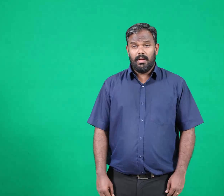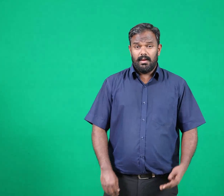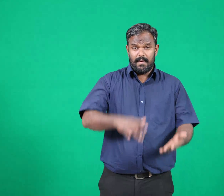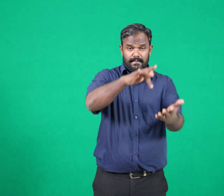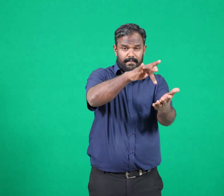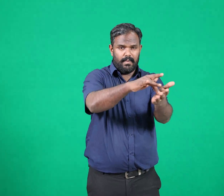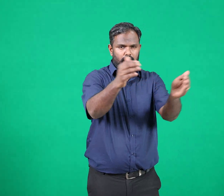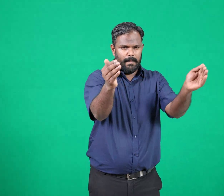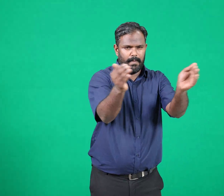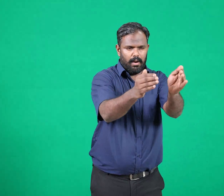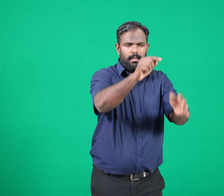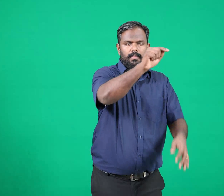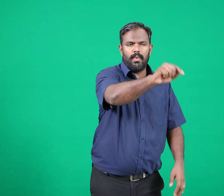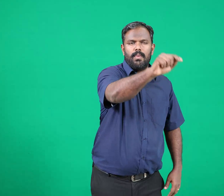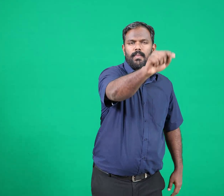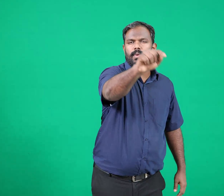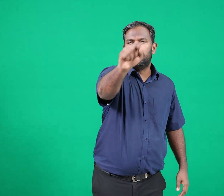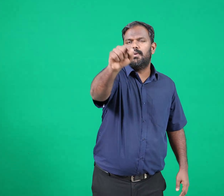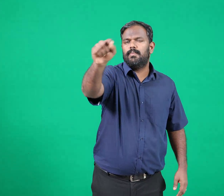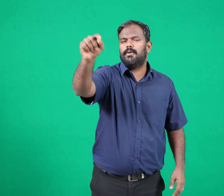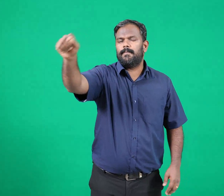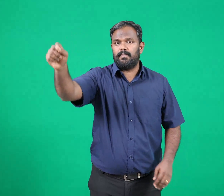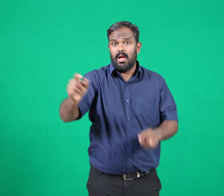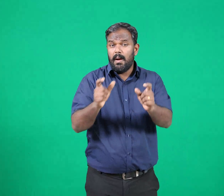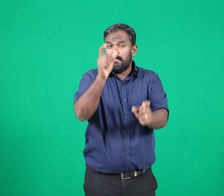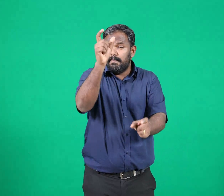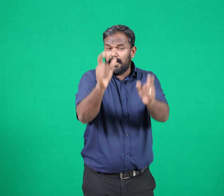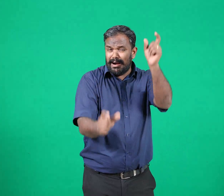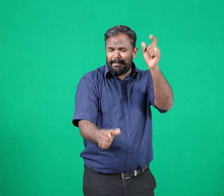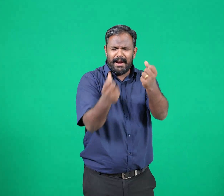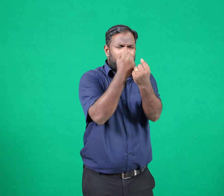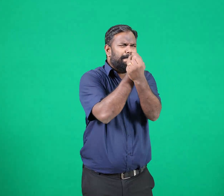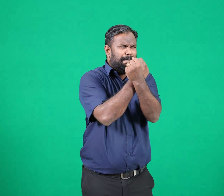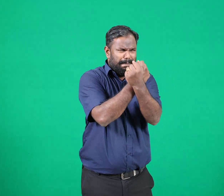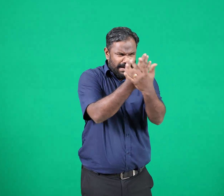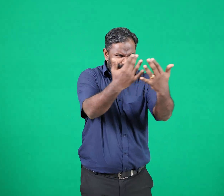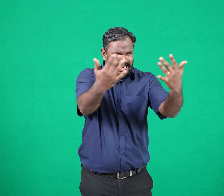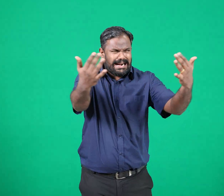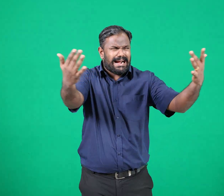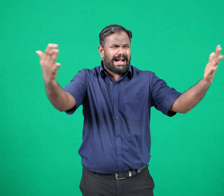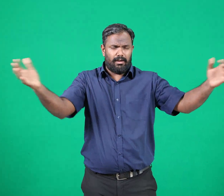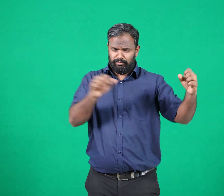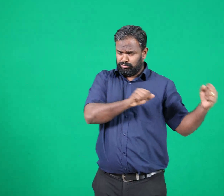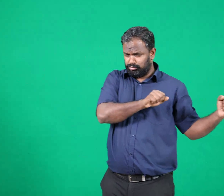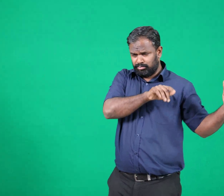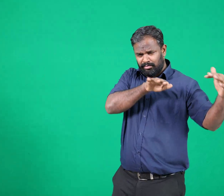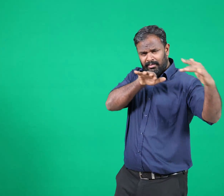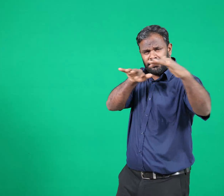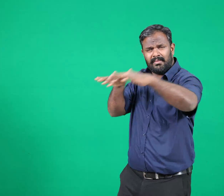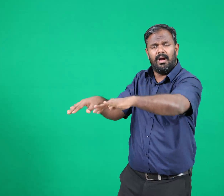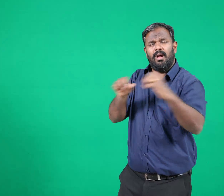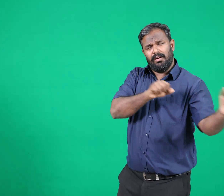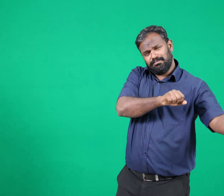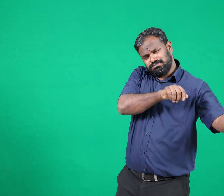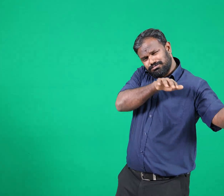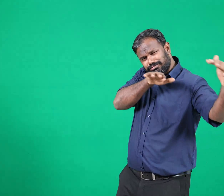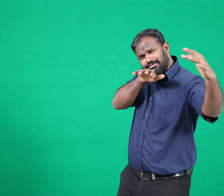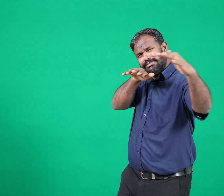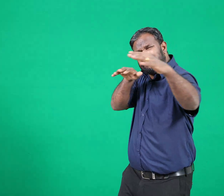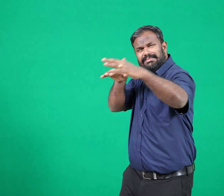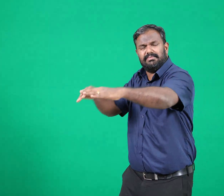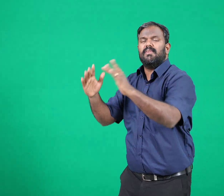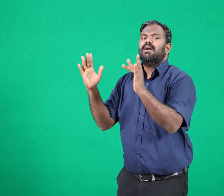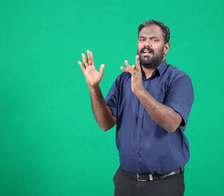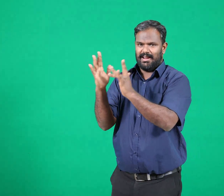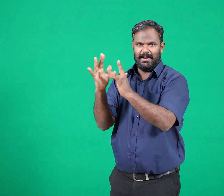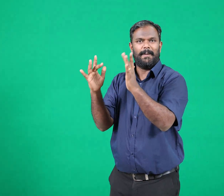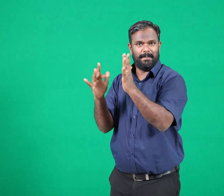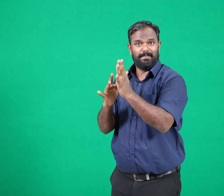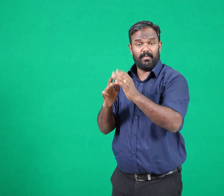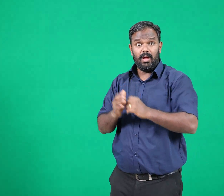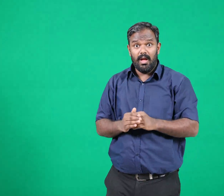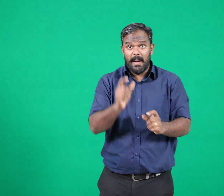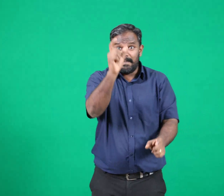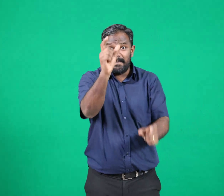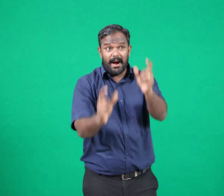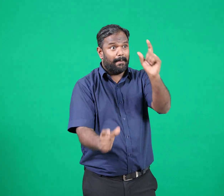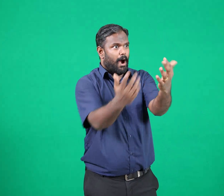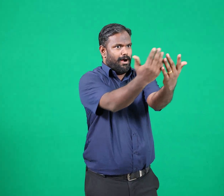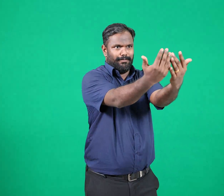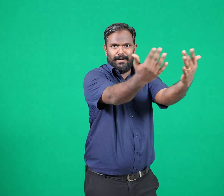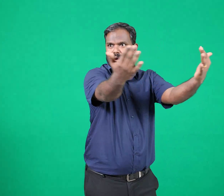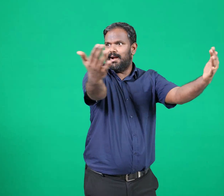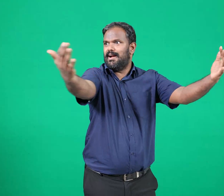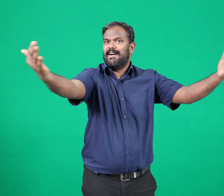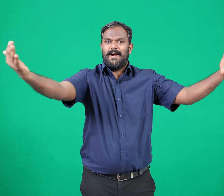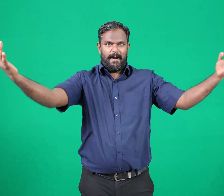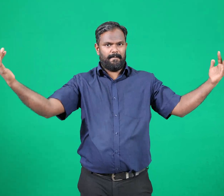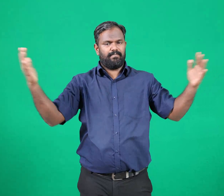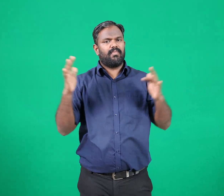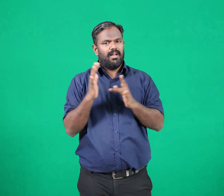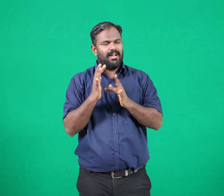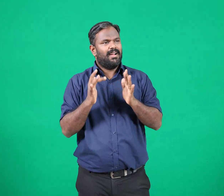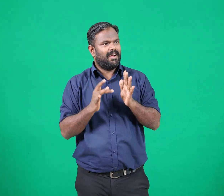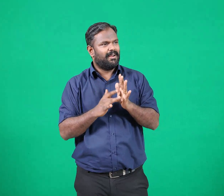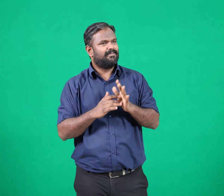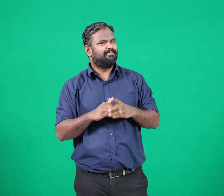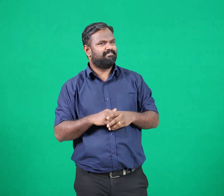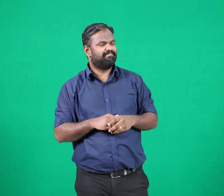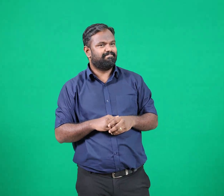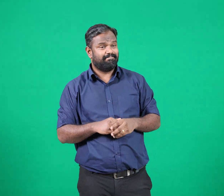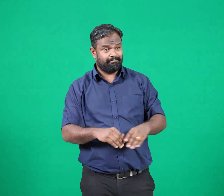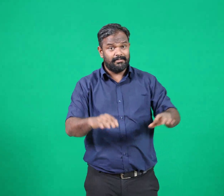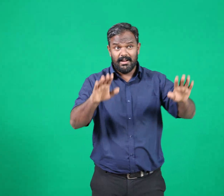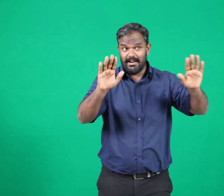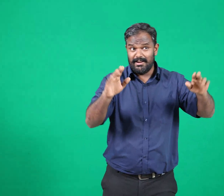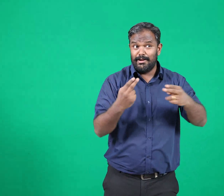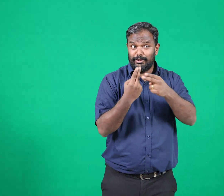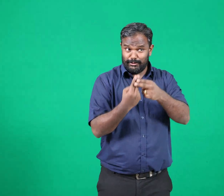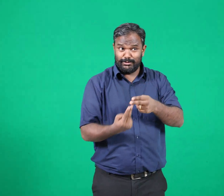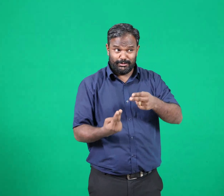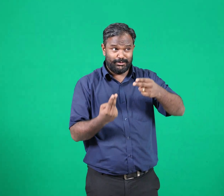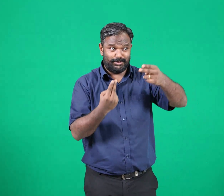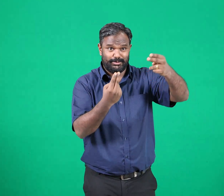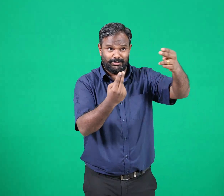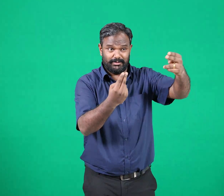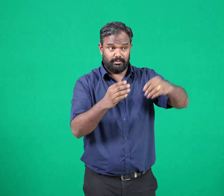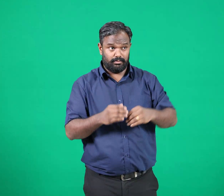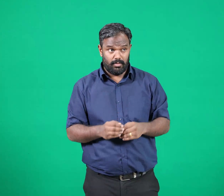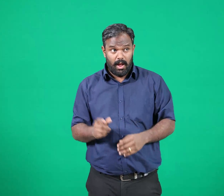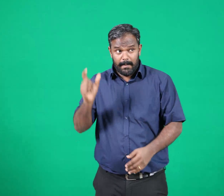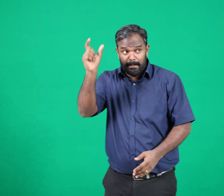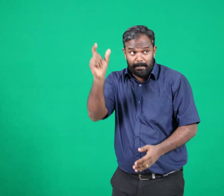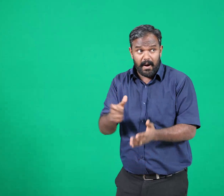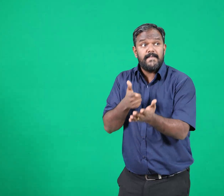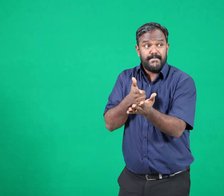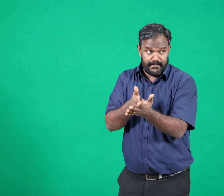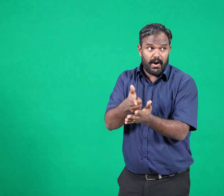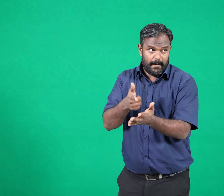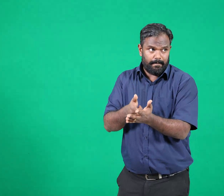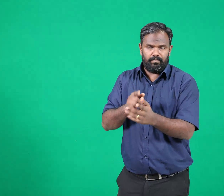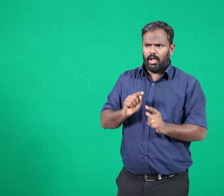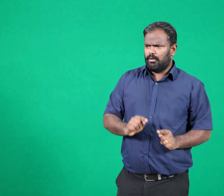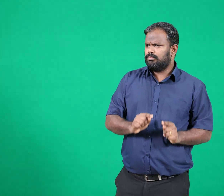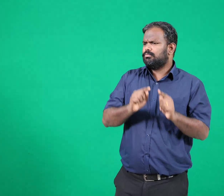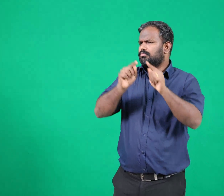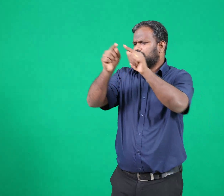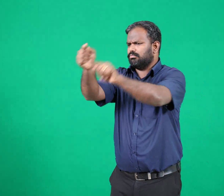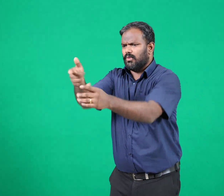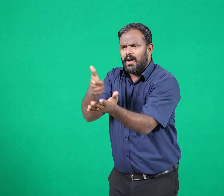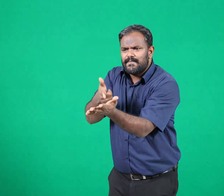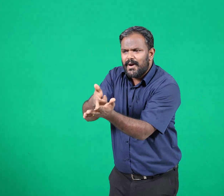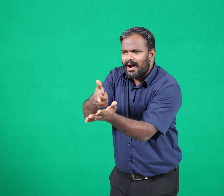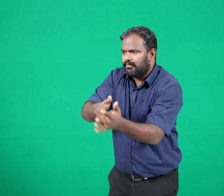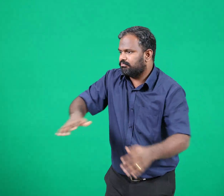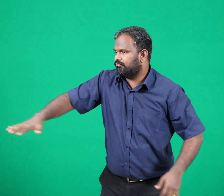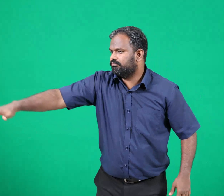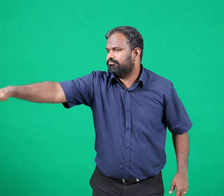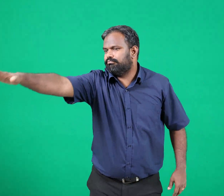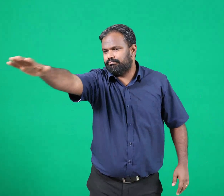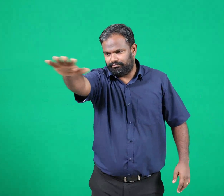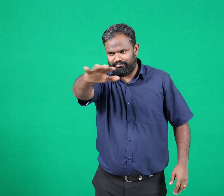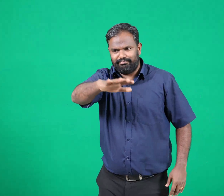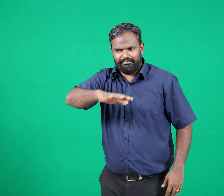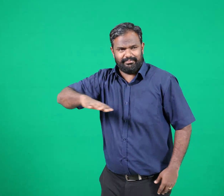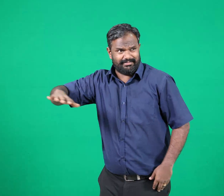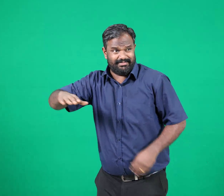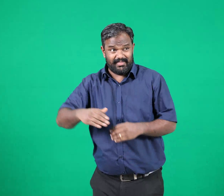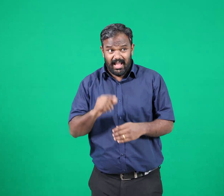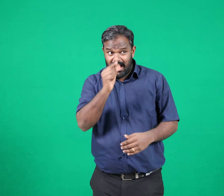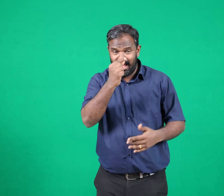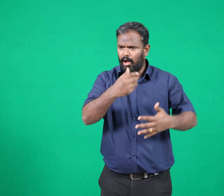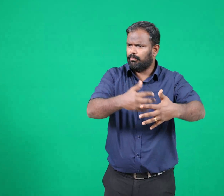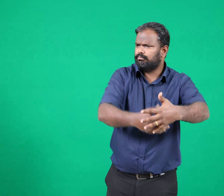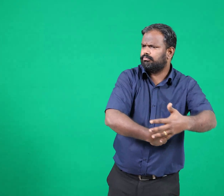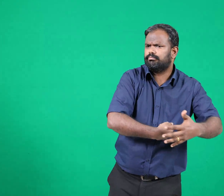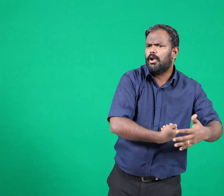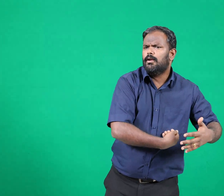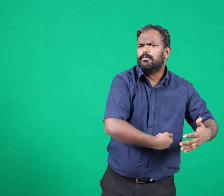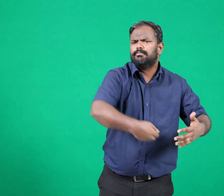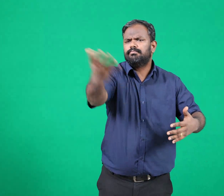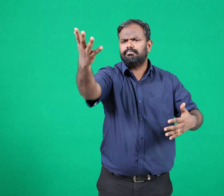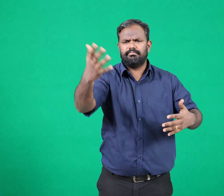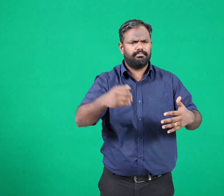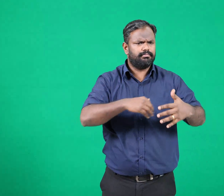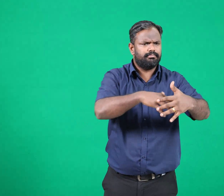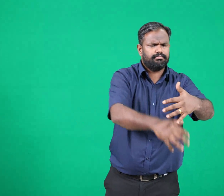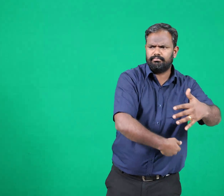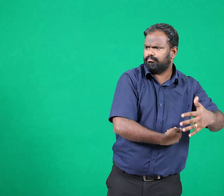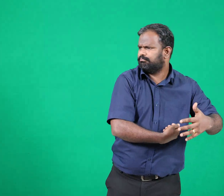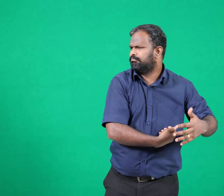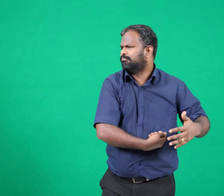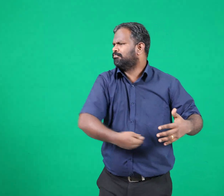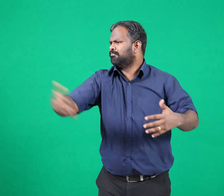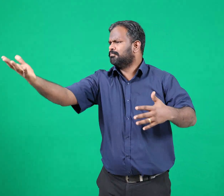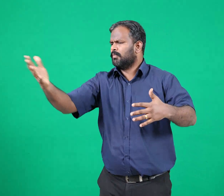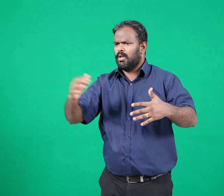While a large crowd was gathering and people were coming to Jesus from town after town, He told them this parable: "A farmer went out to sow his seed.